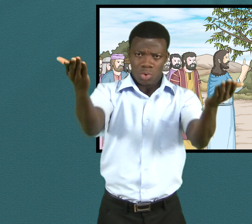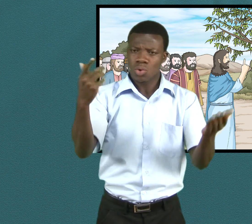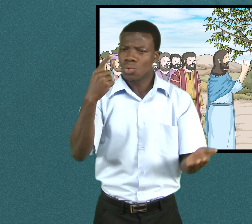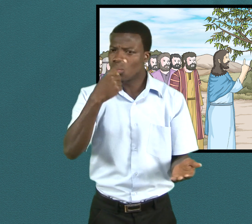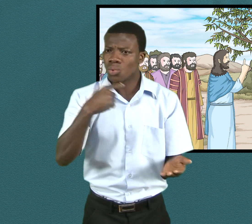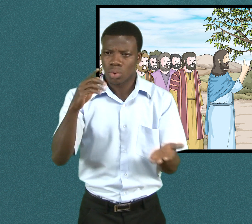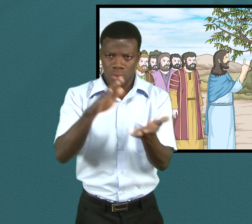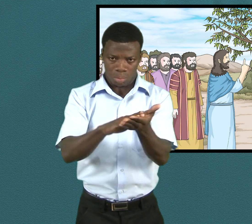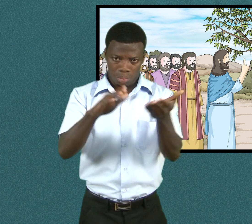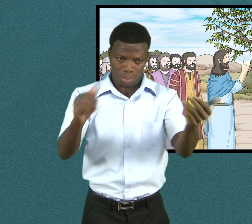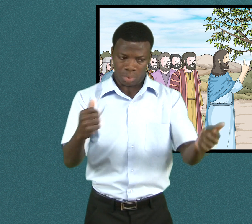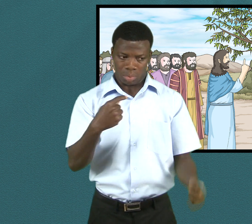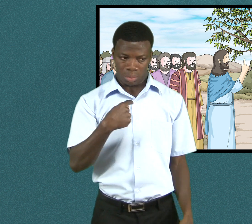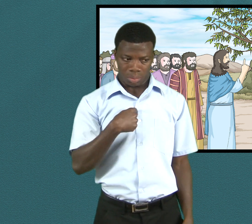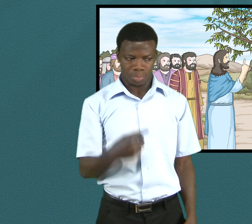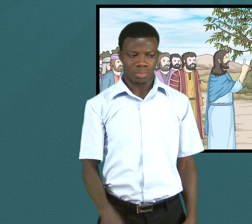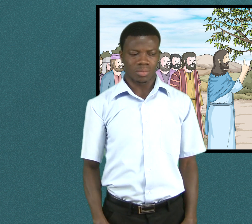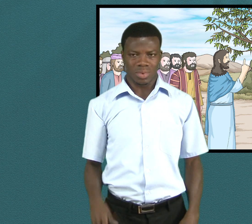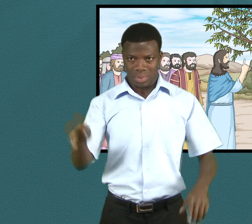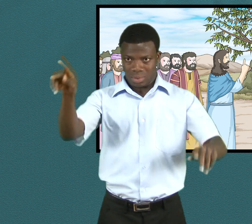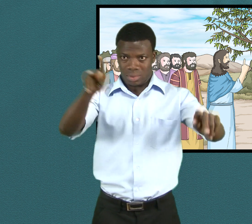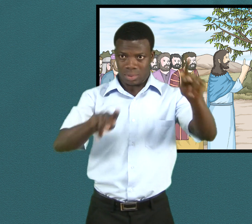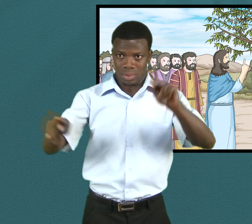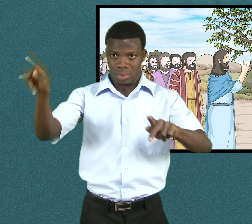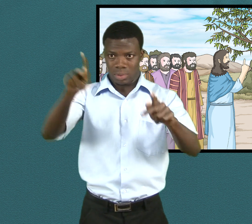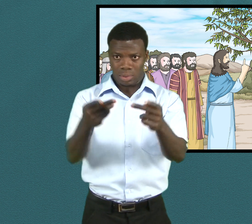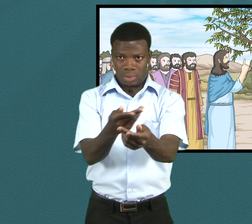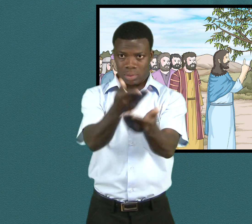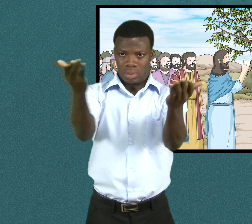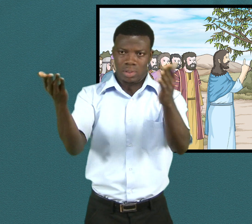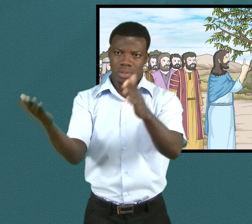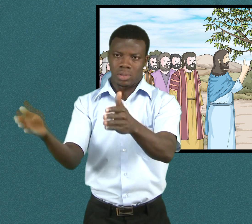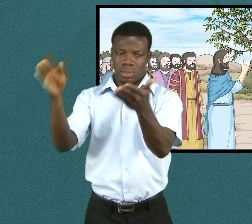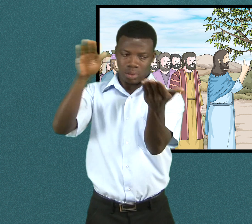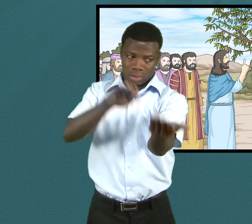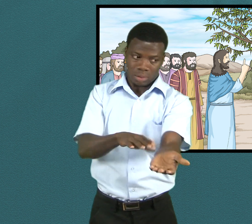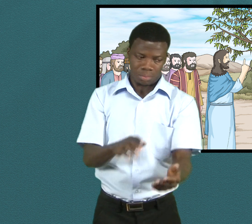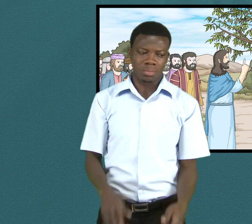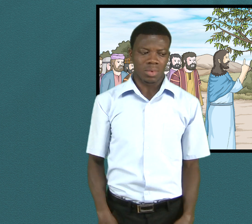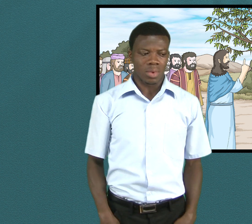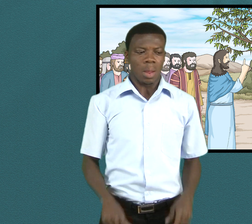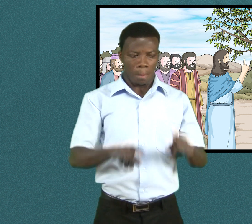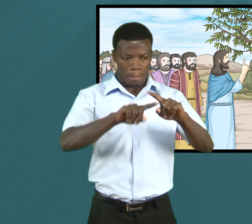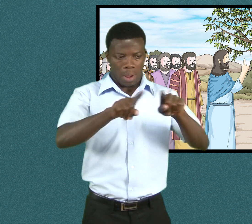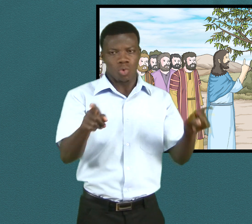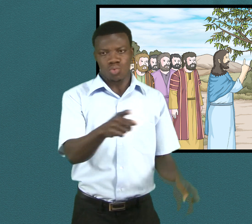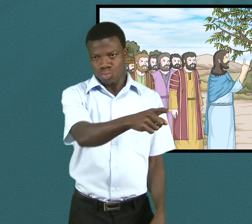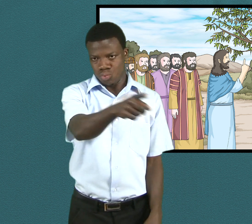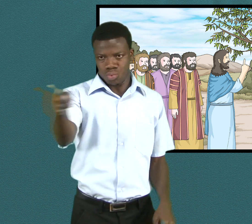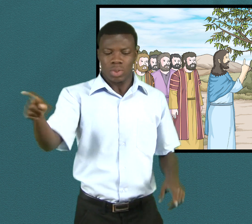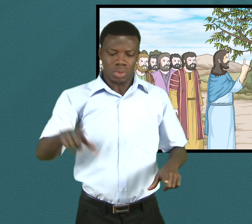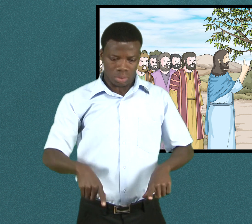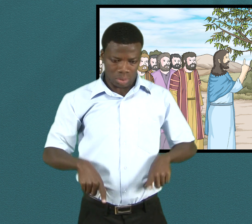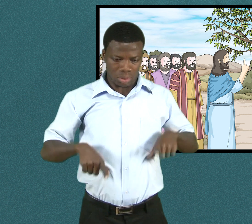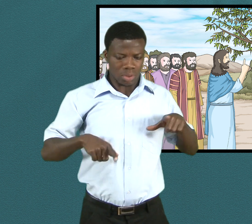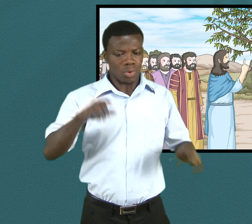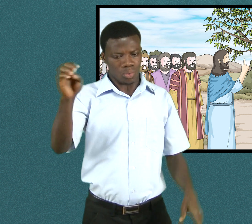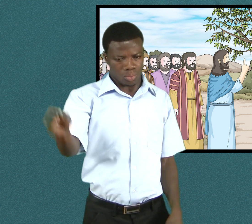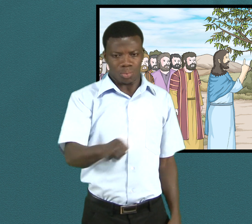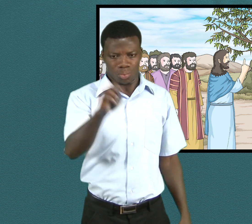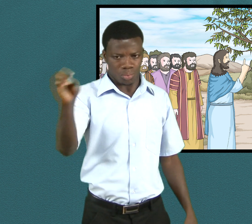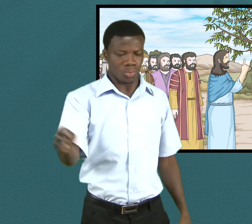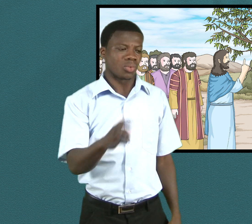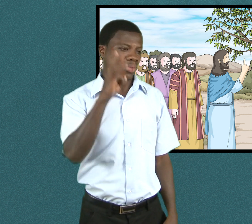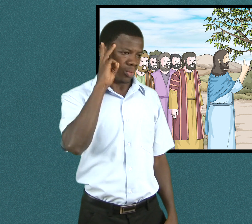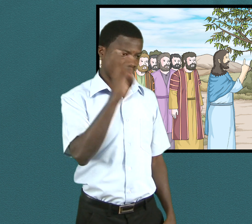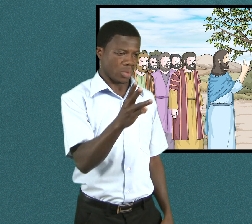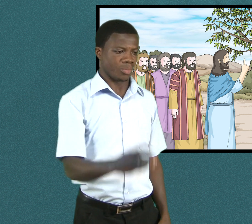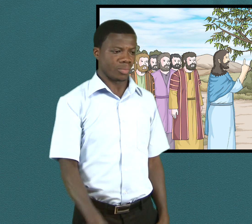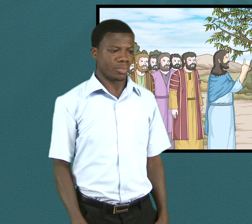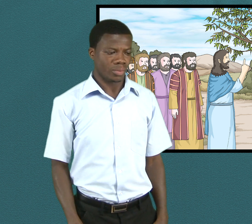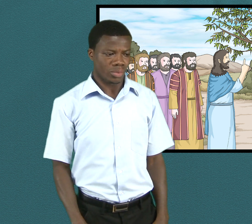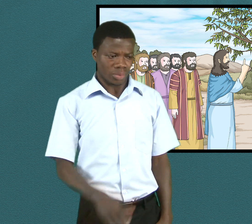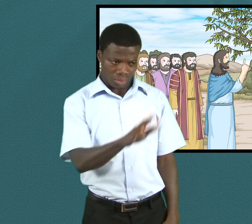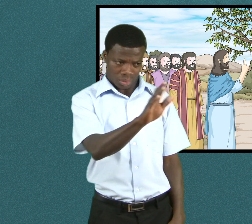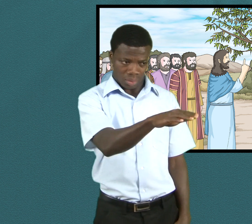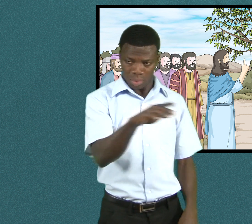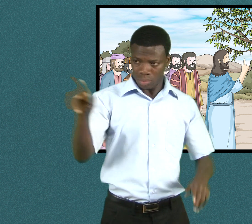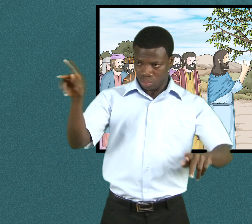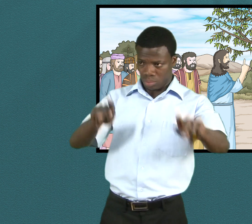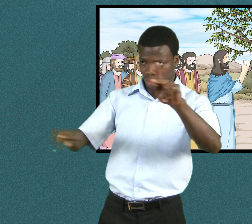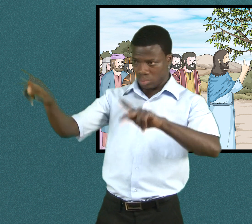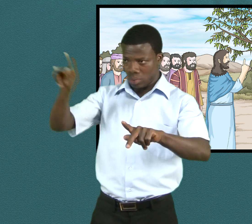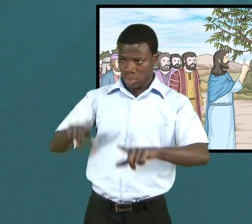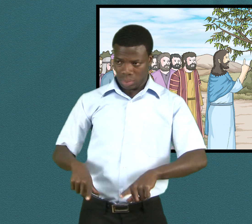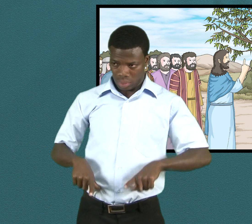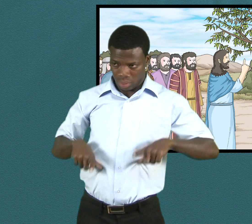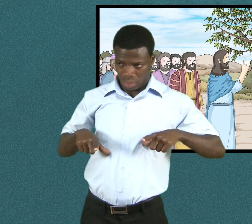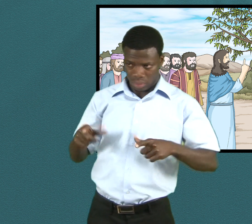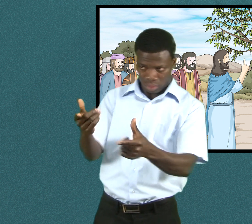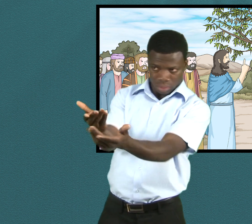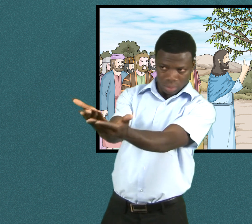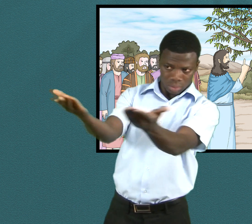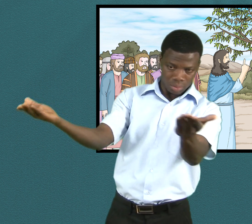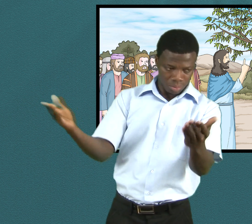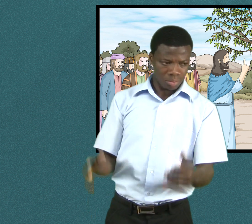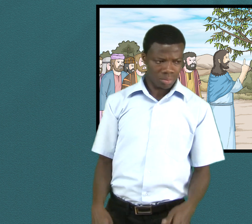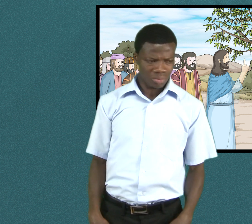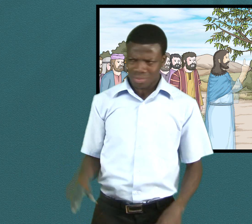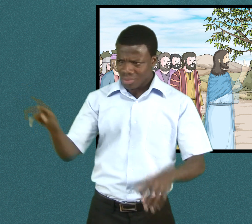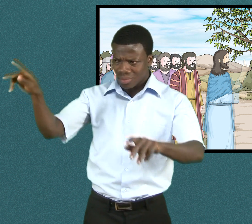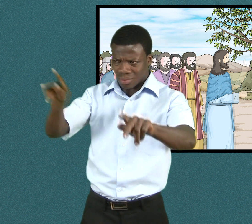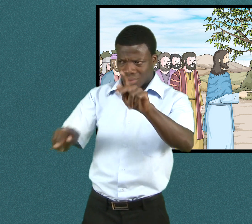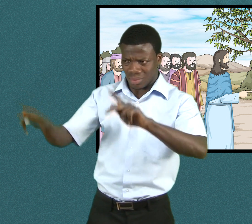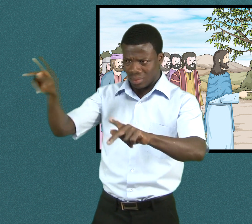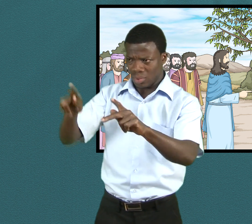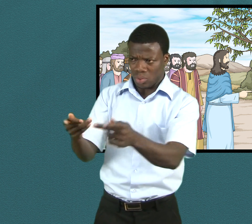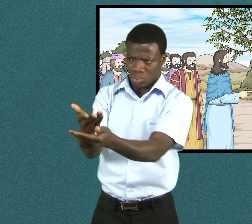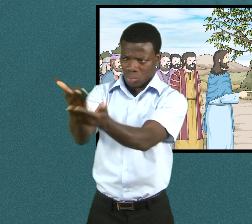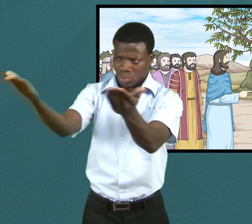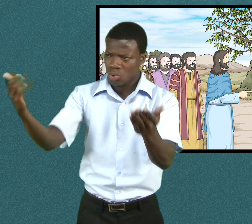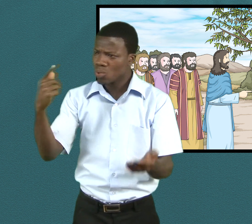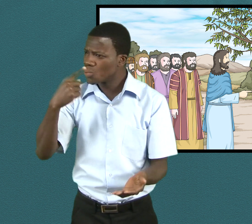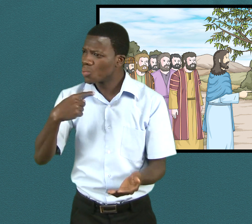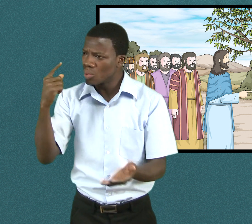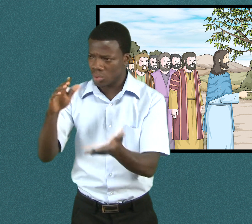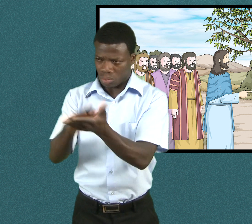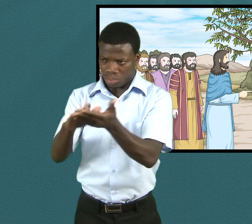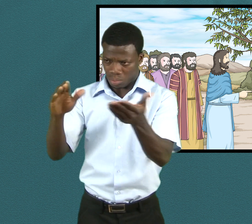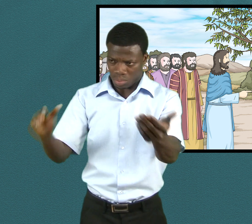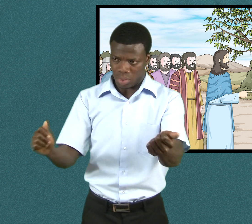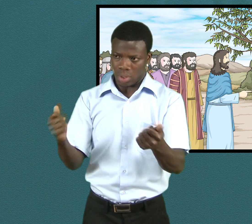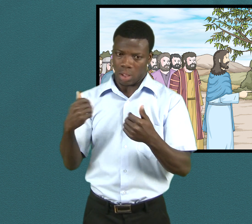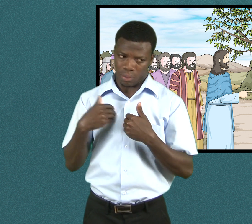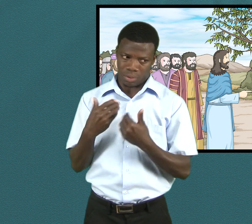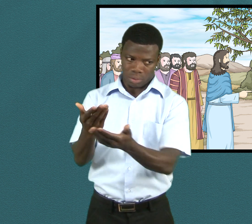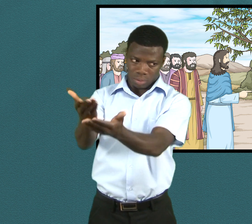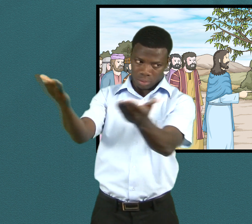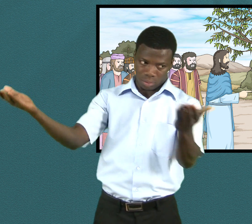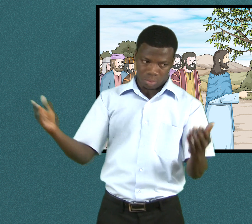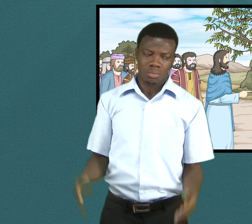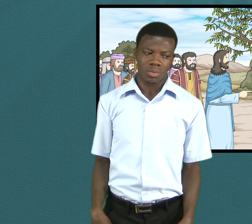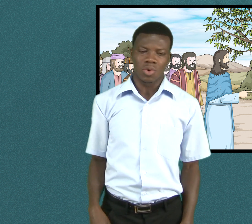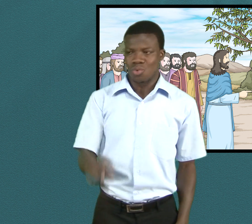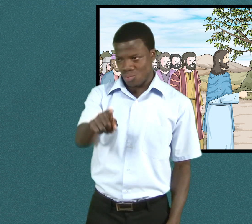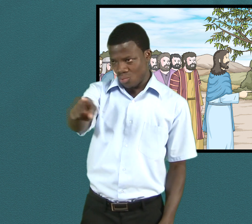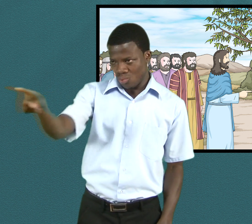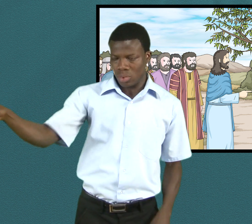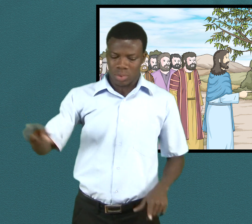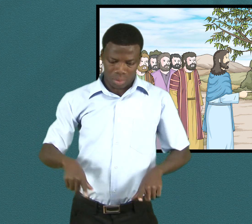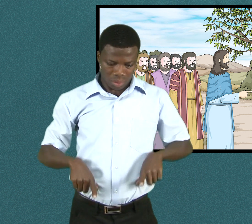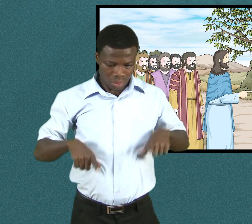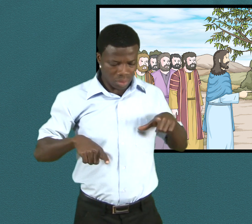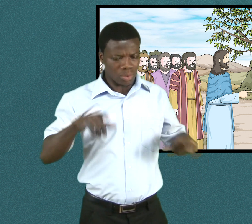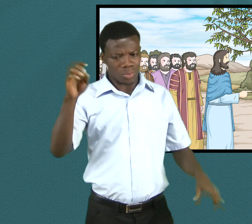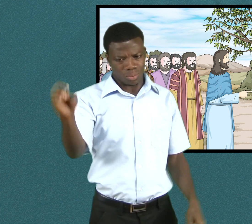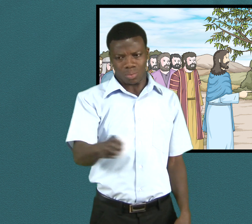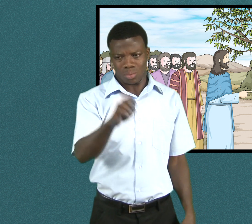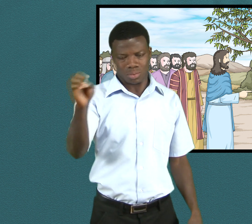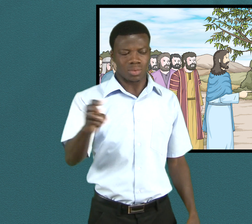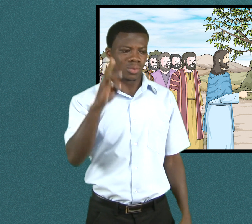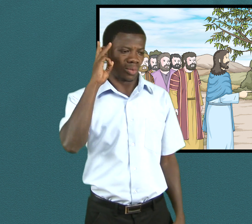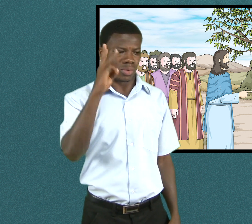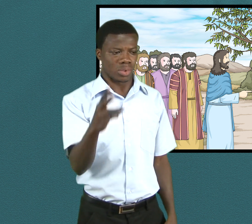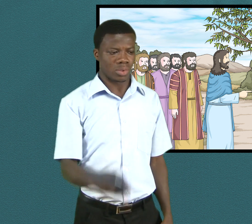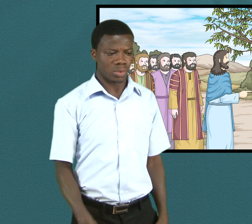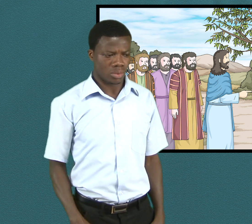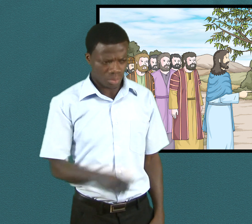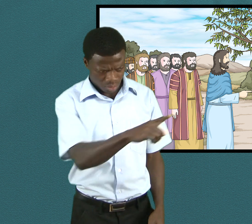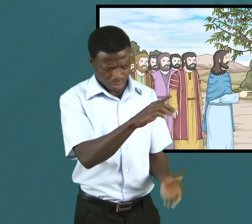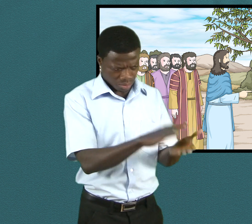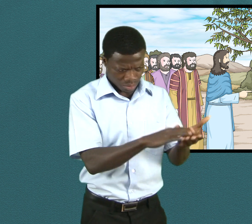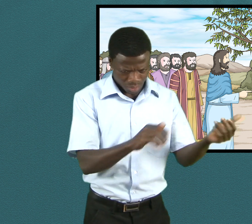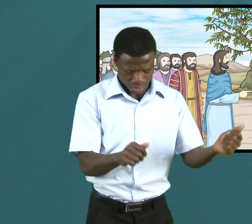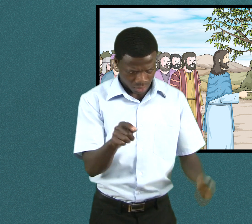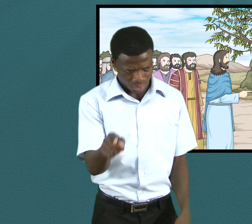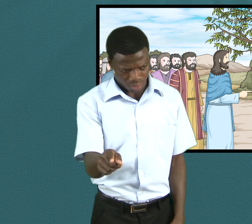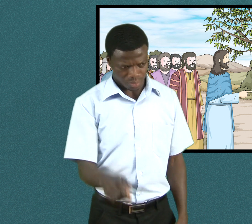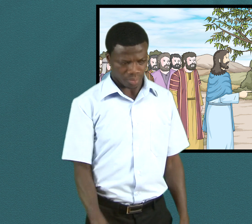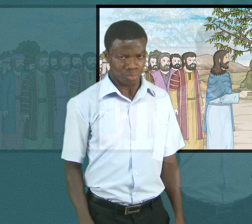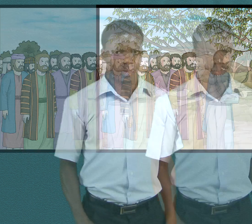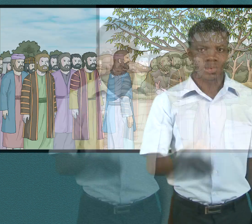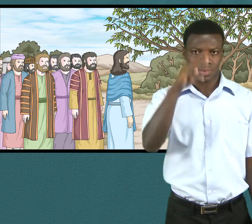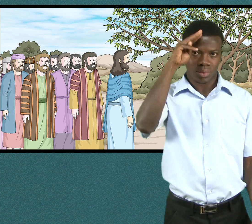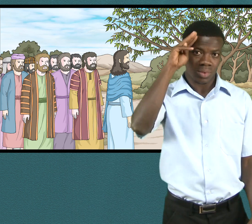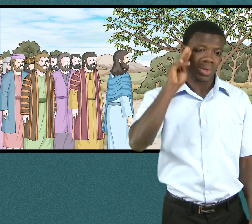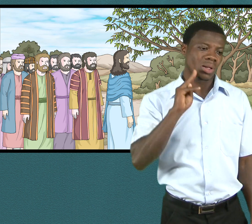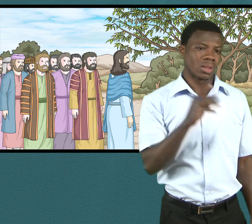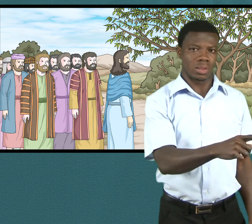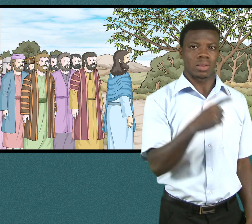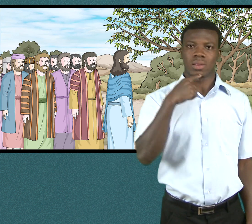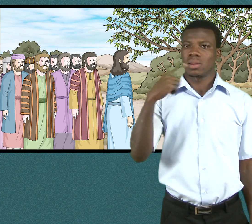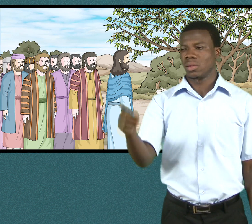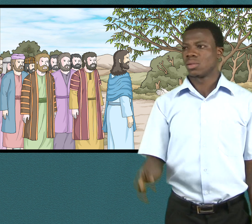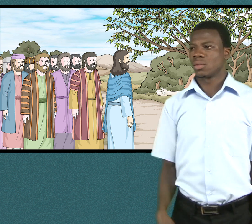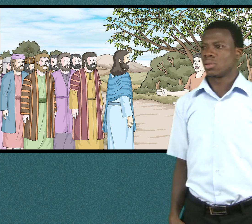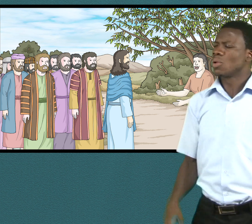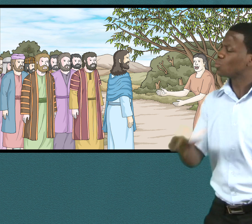And everyone who lives and believes in Me will never die. Do you believe this?”